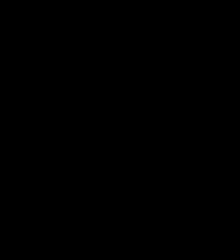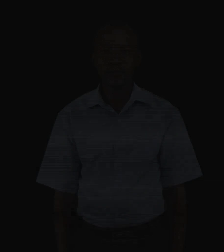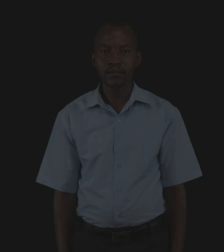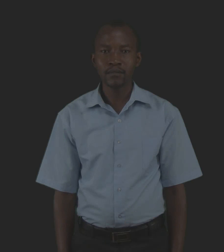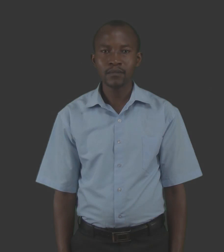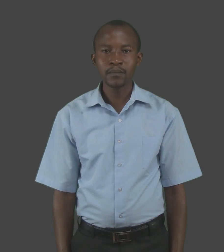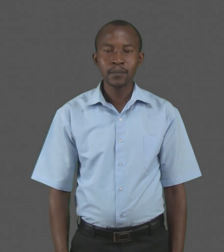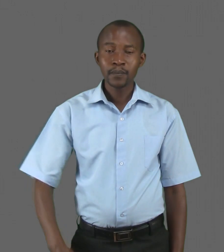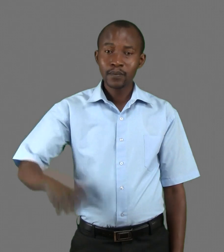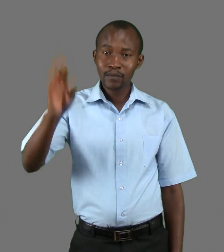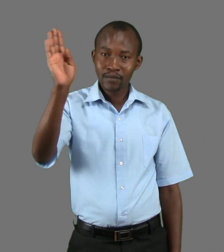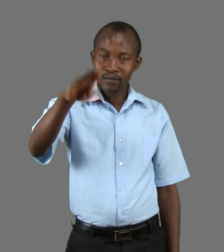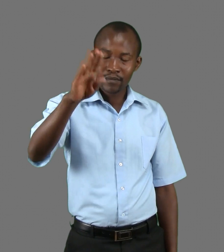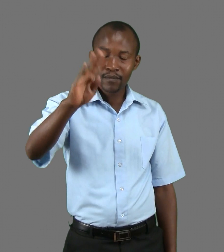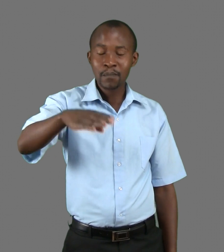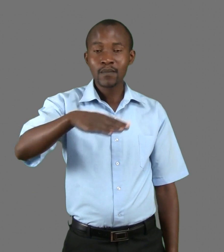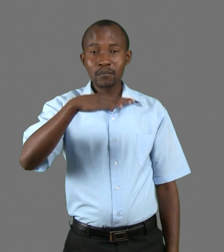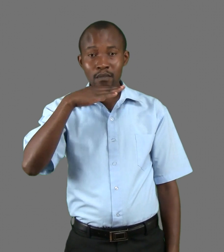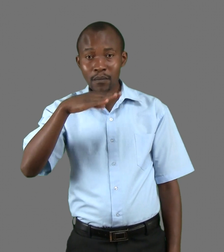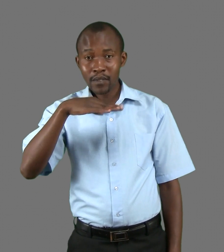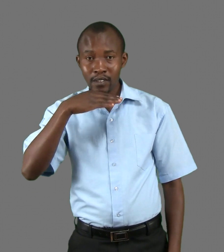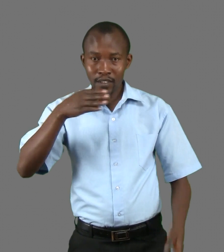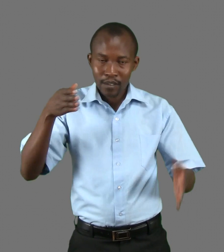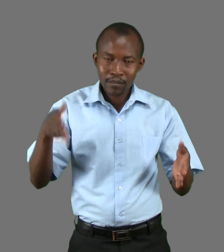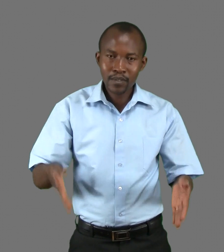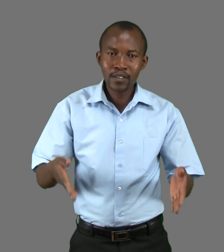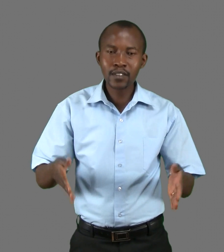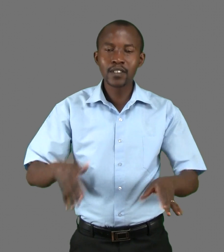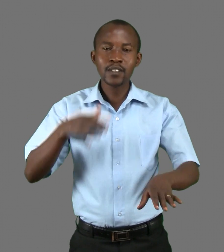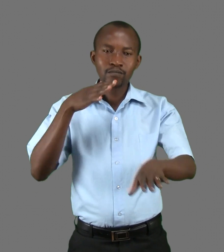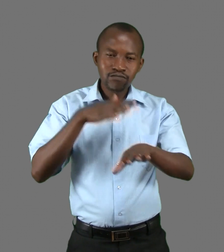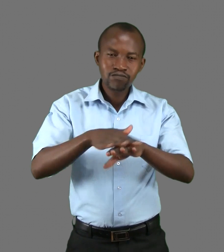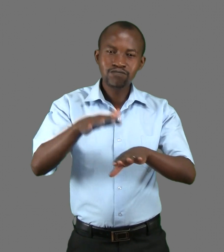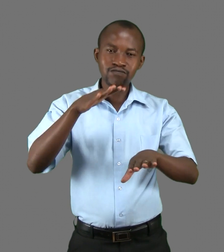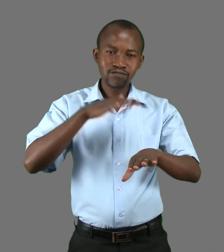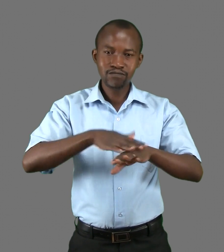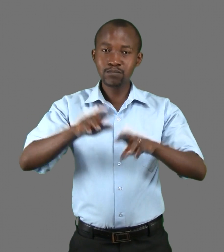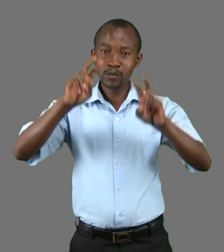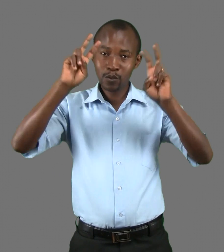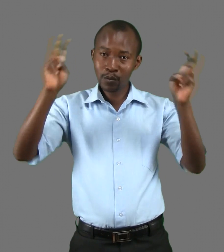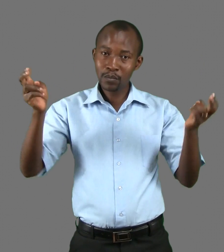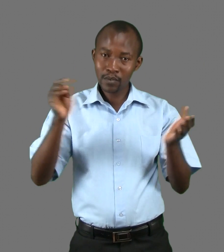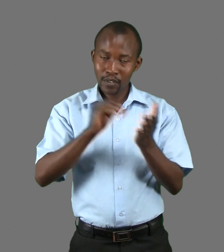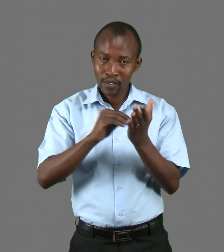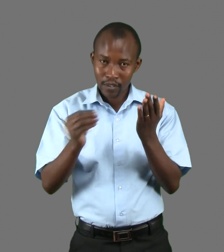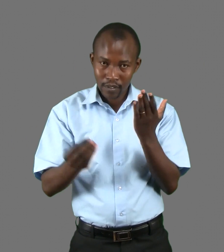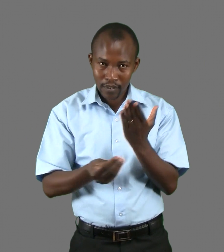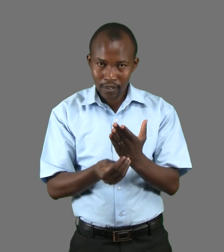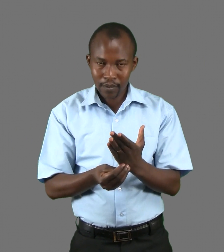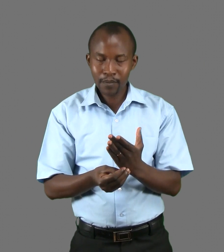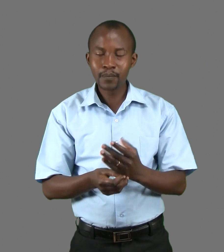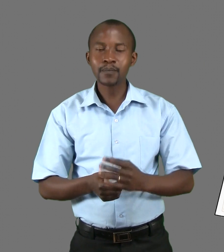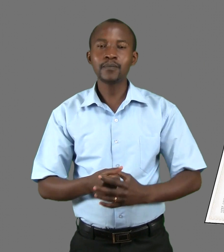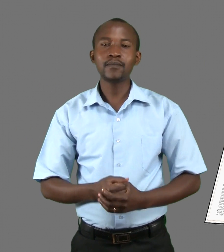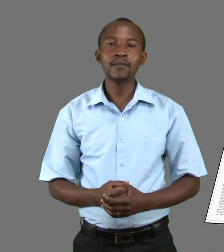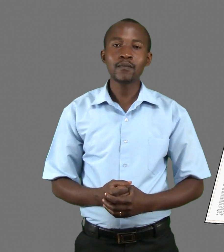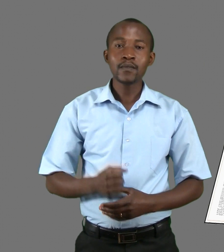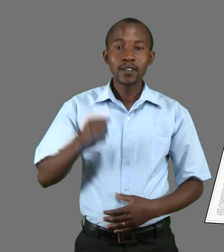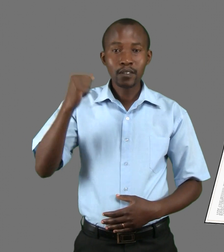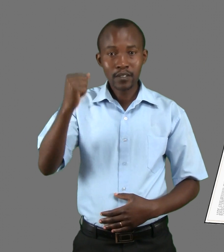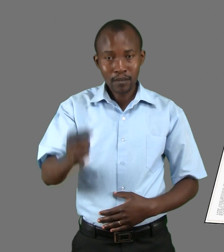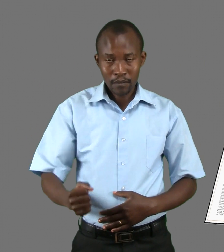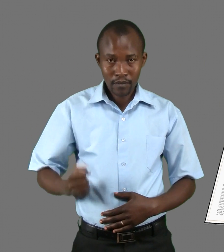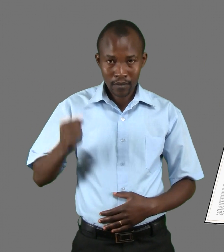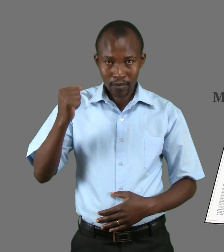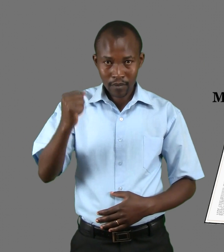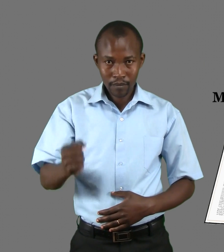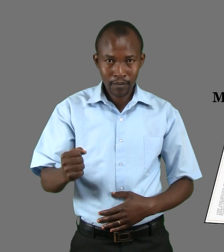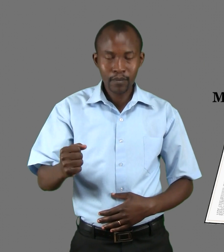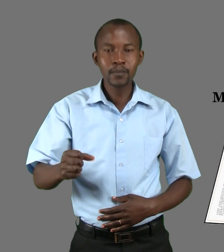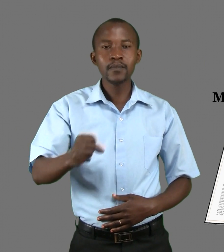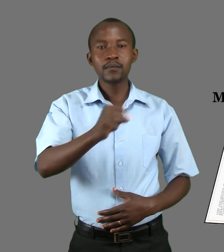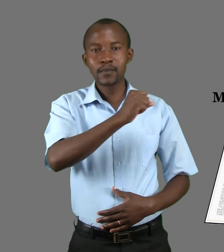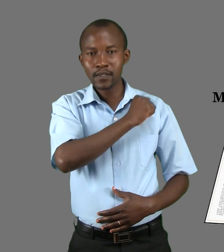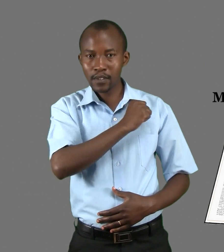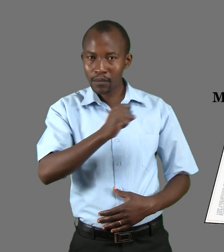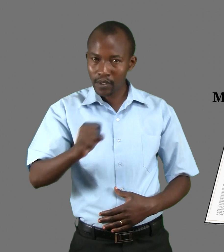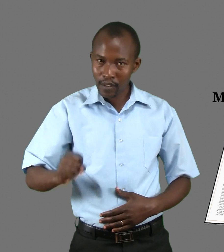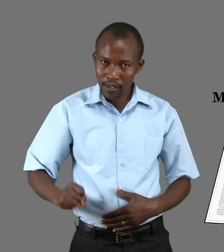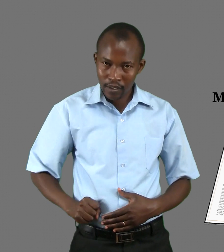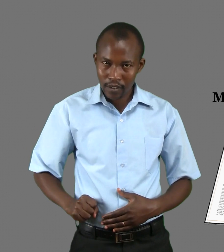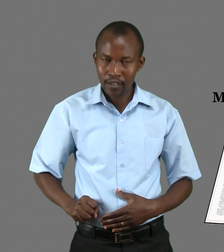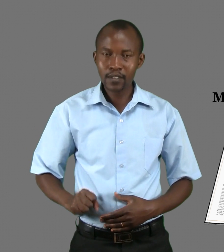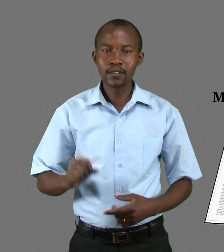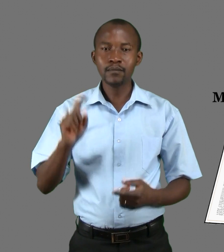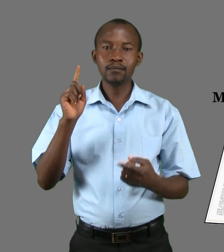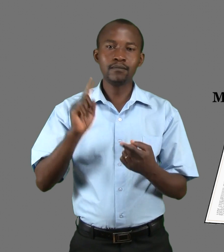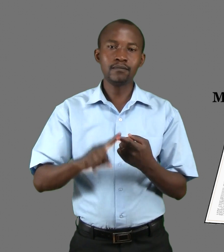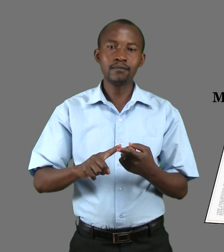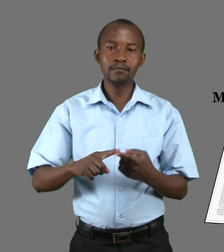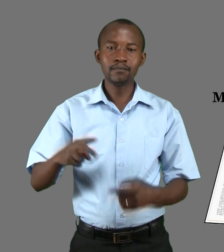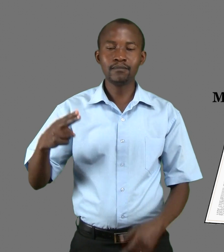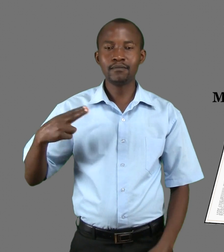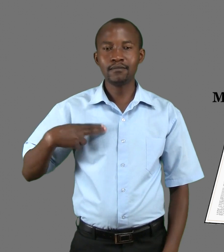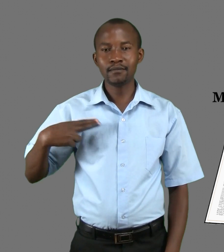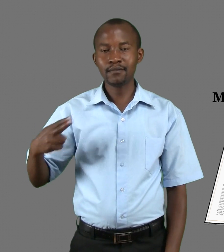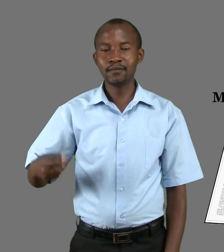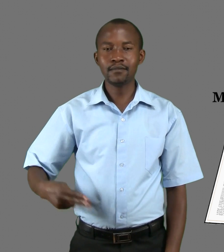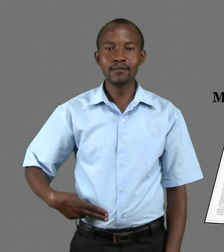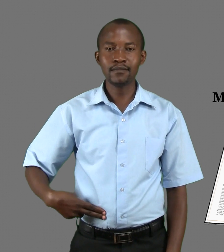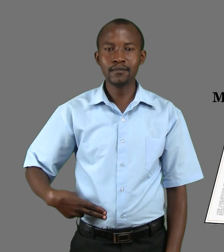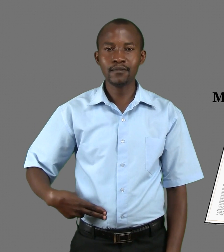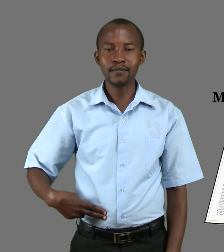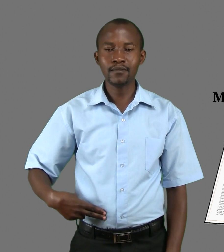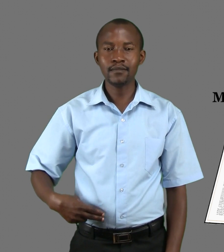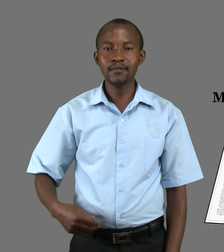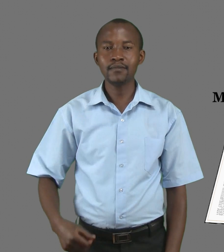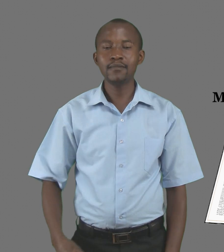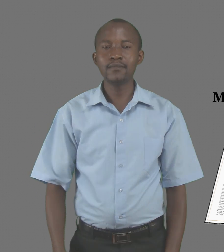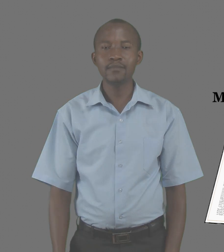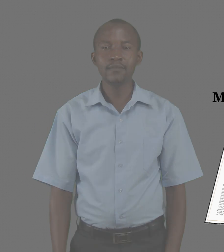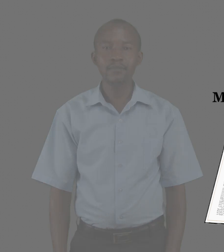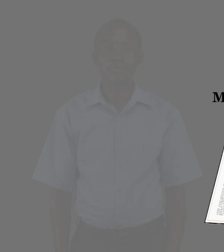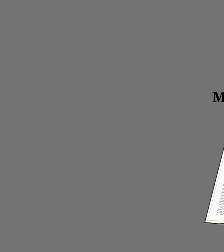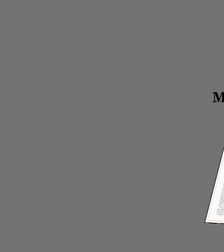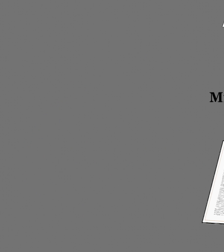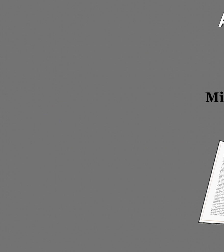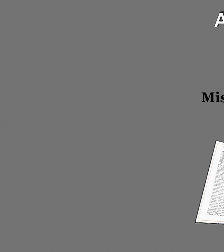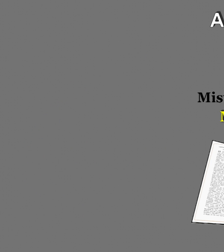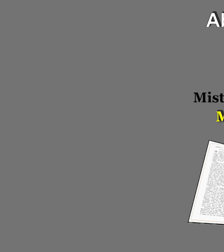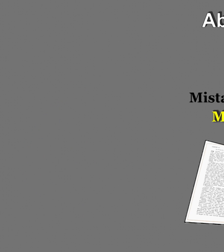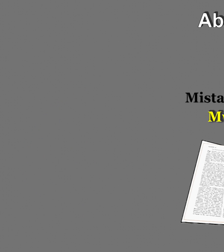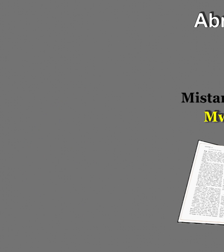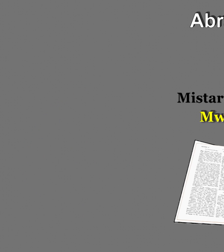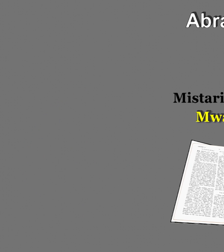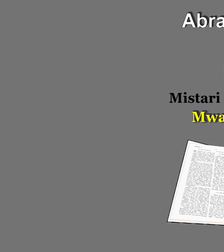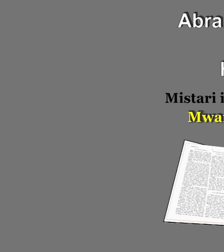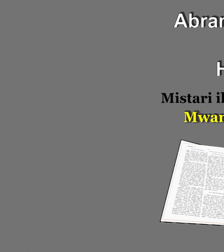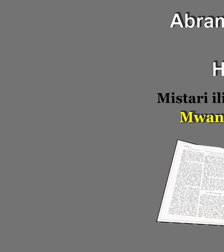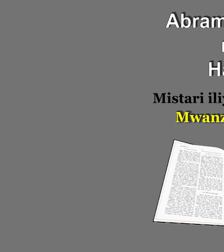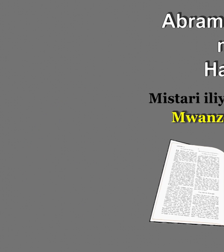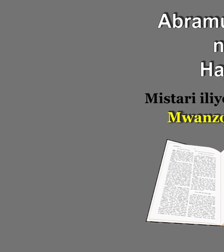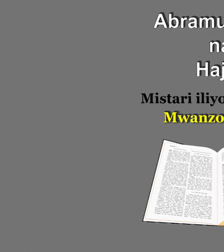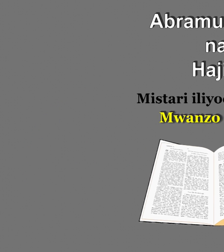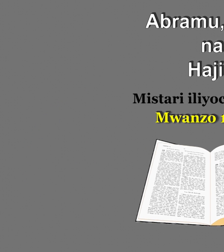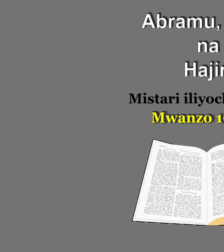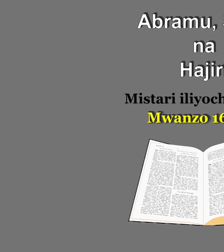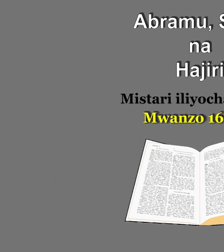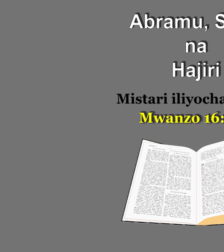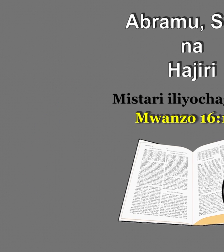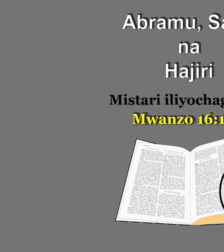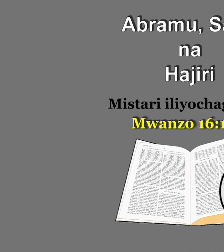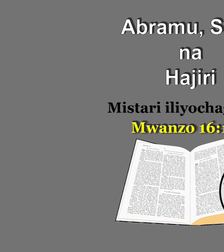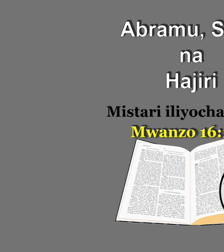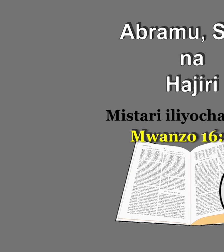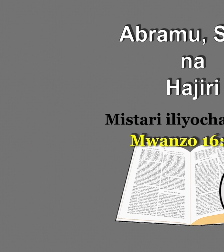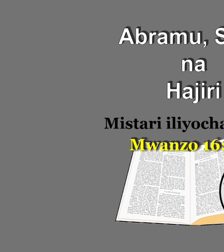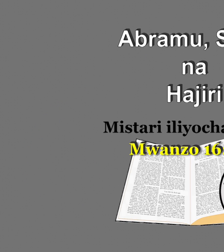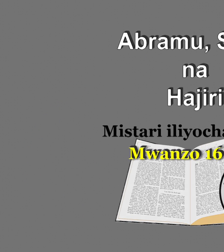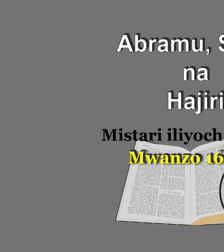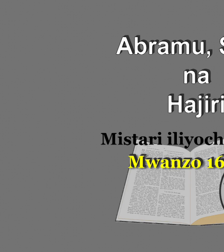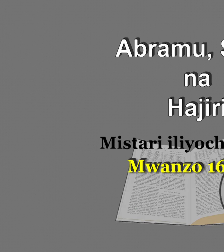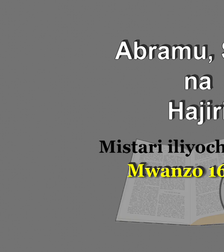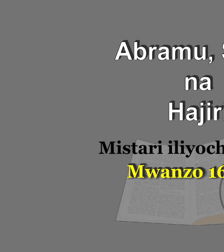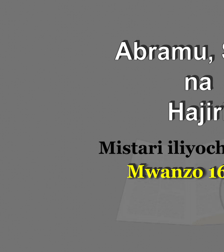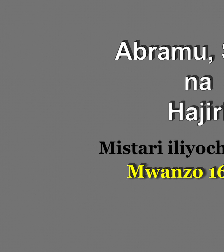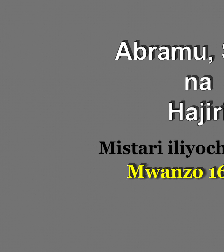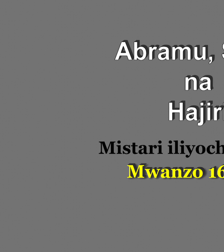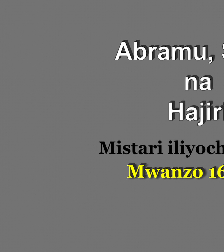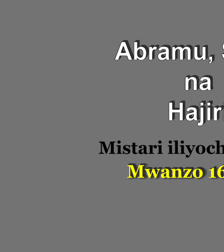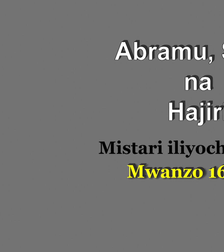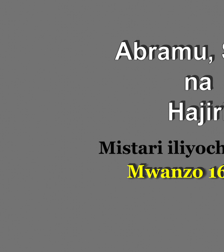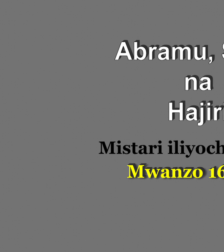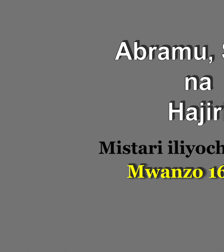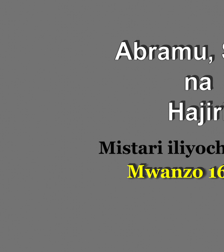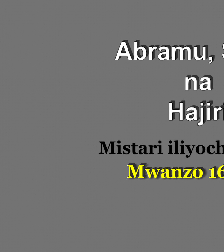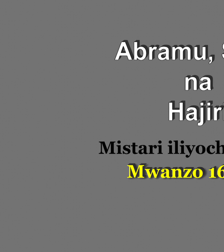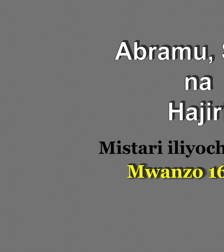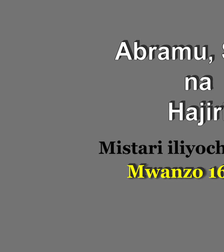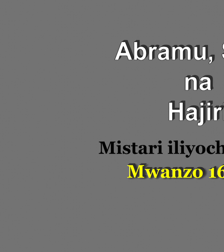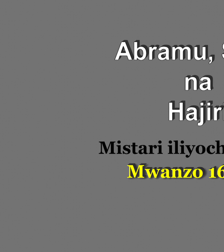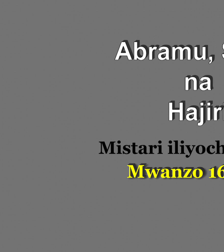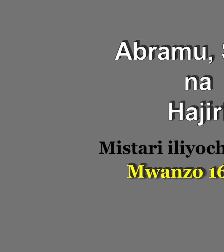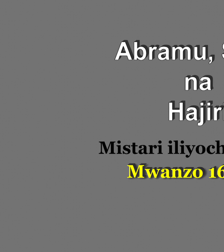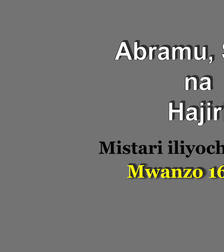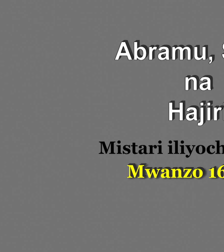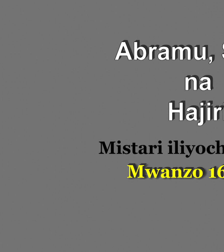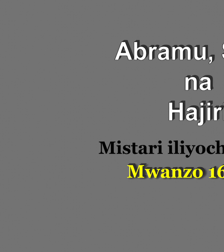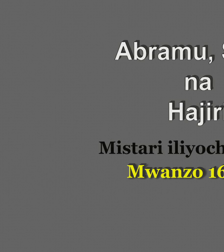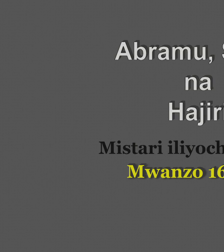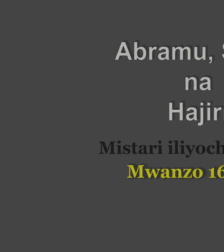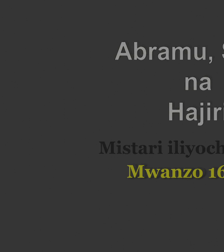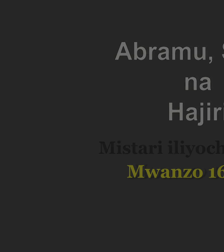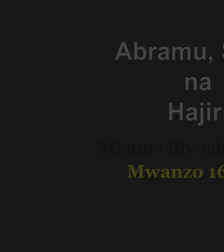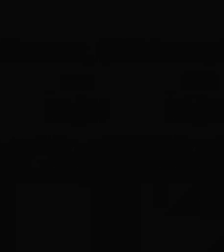Abram, Sarai and Hagar